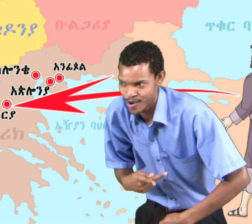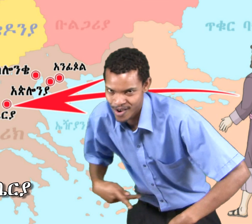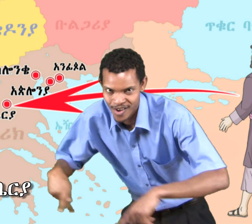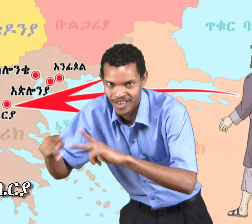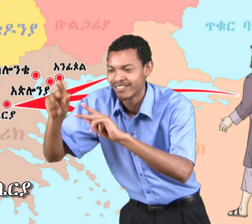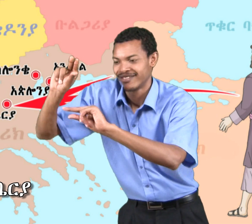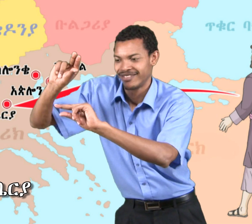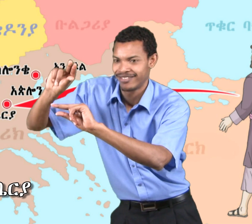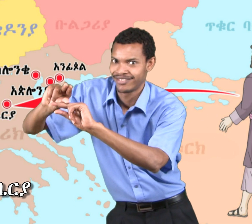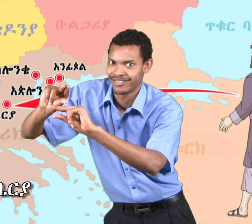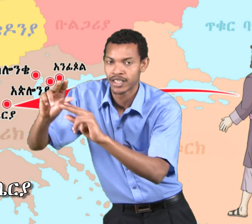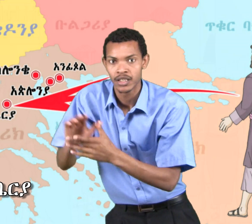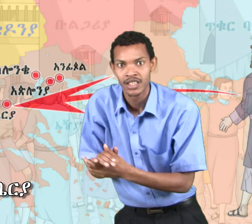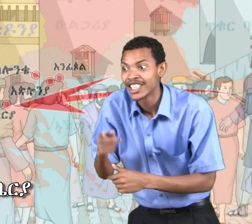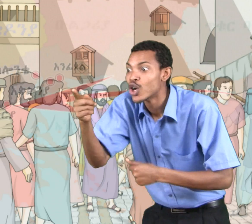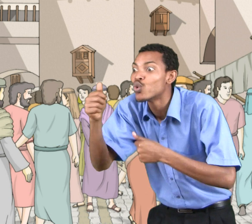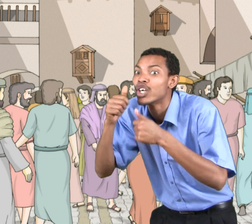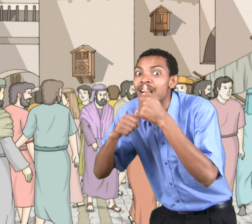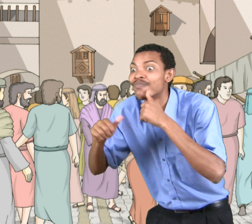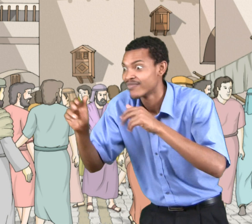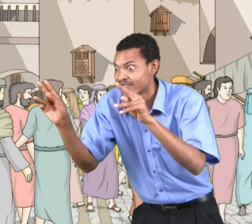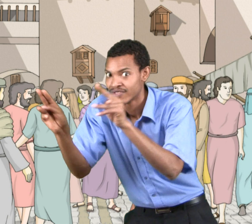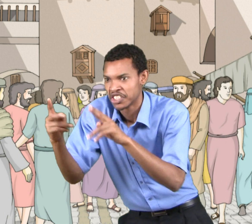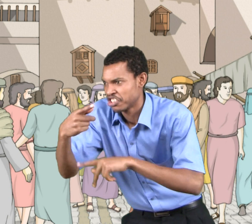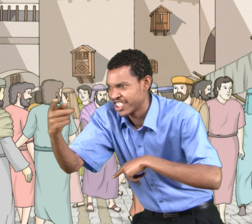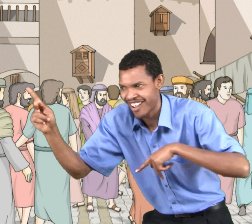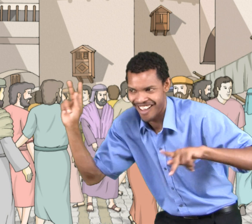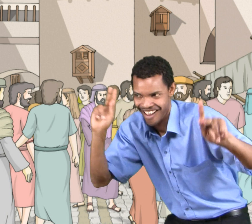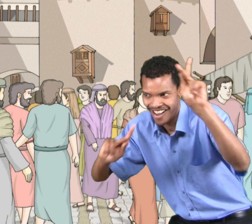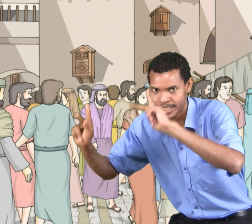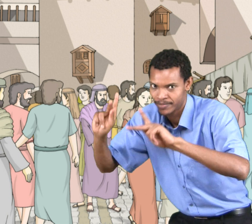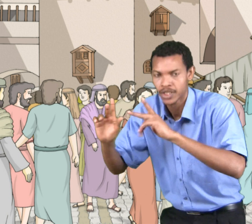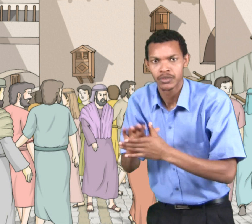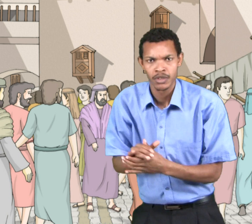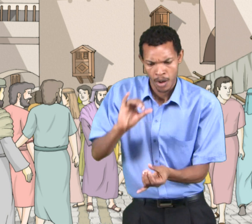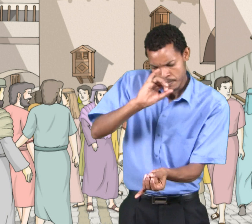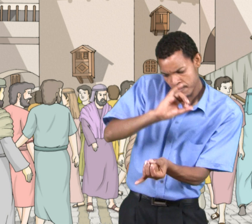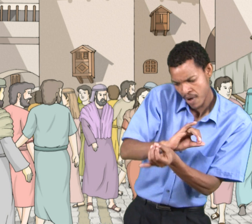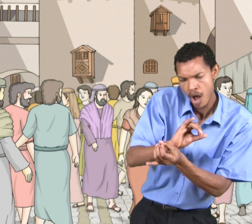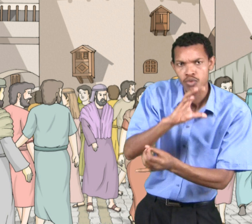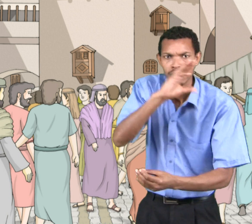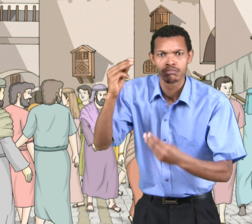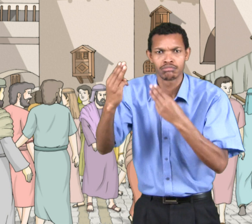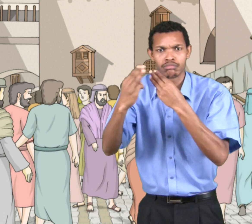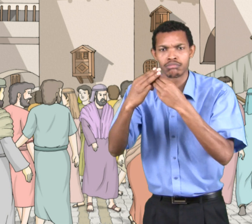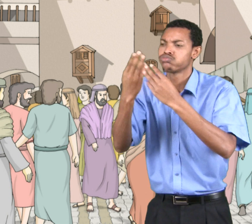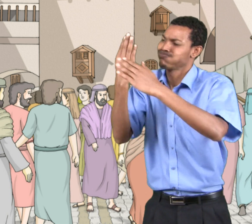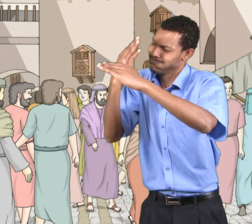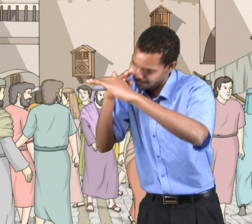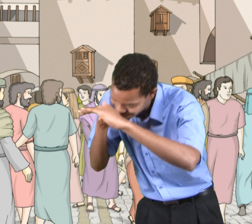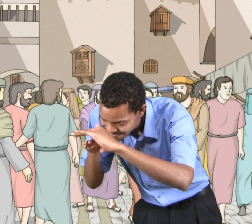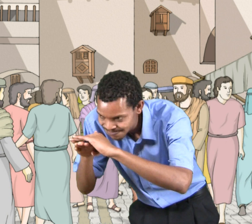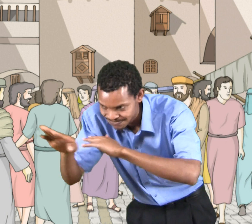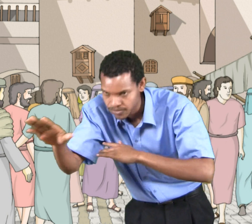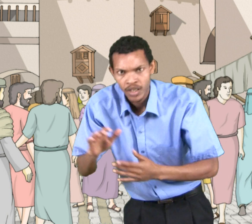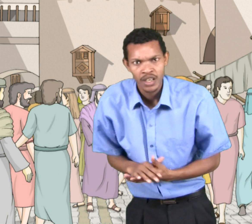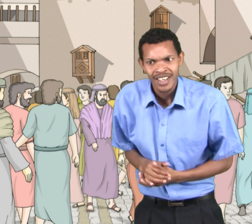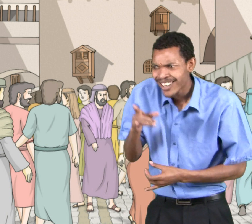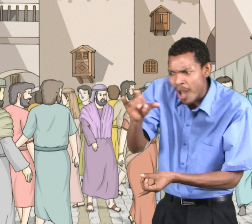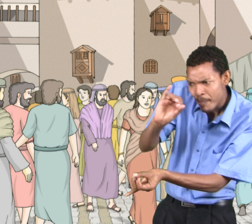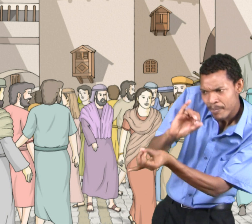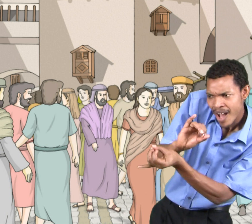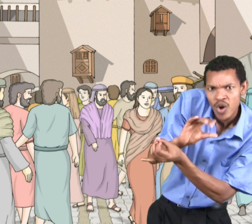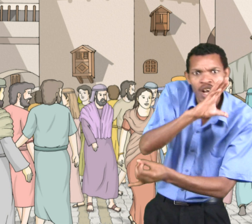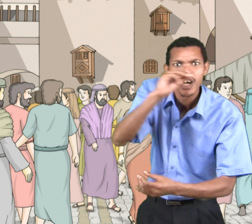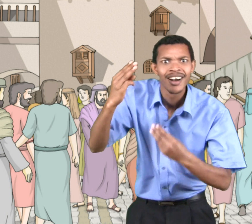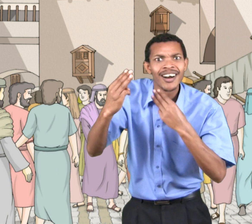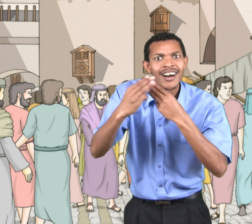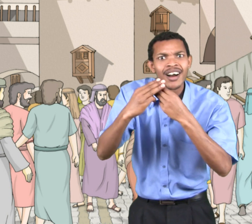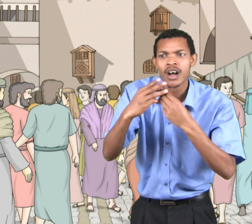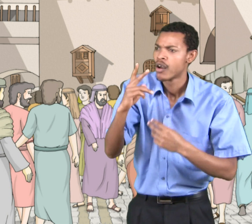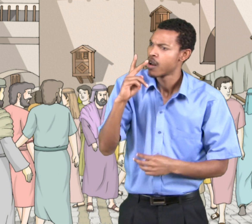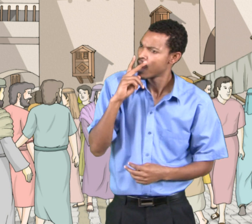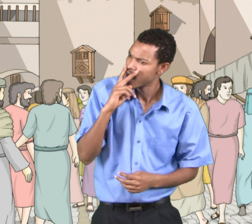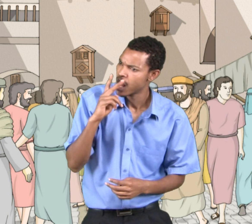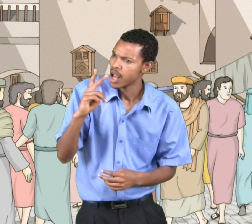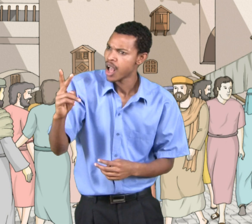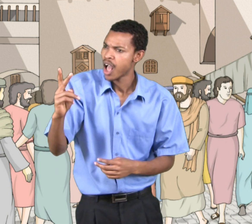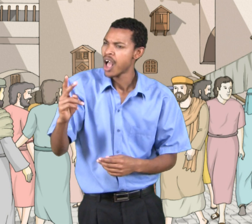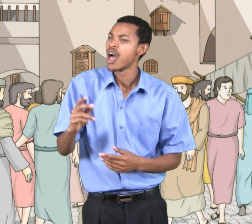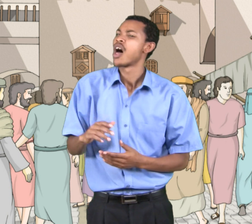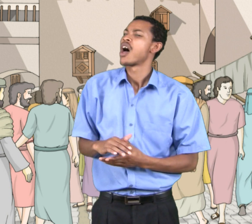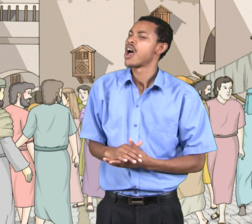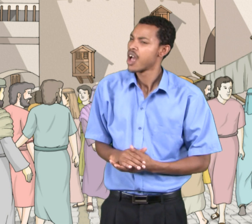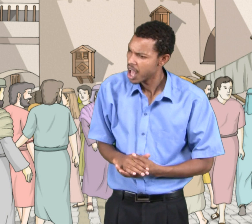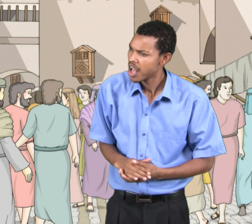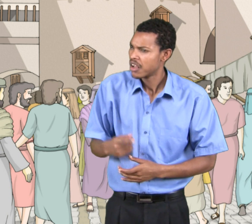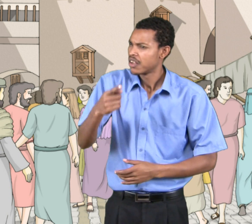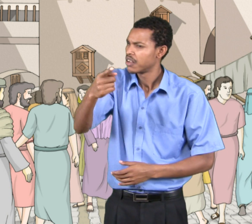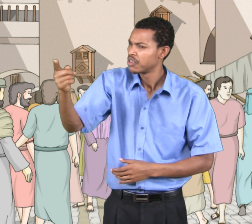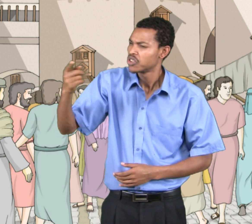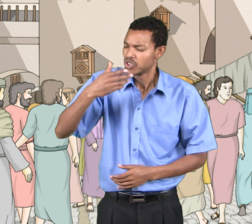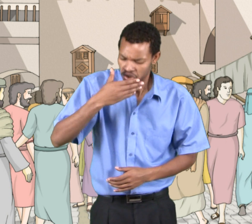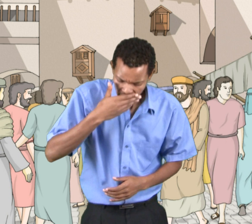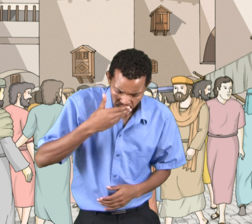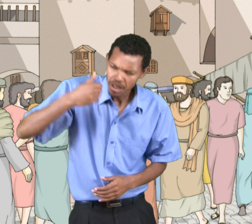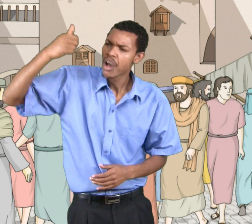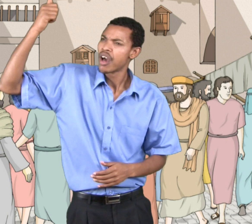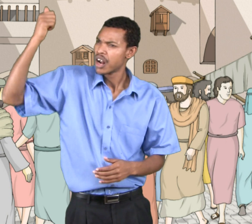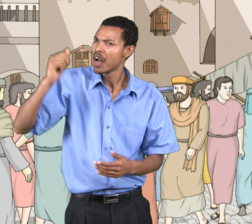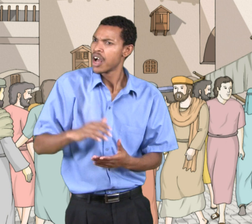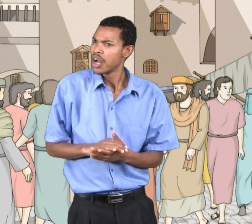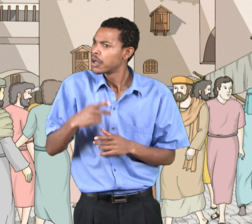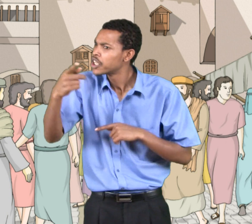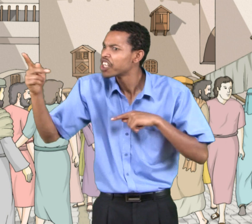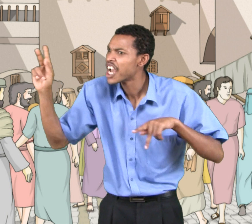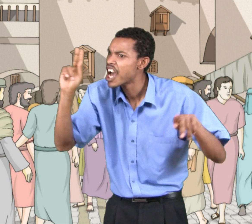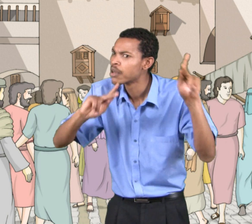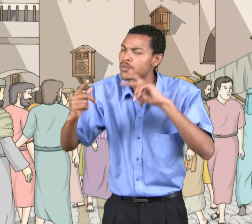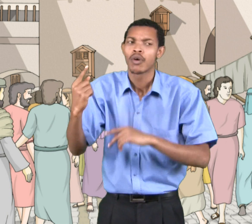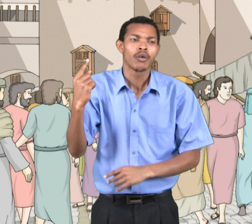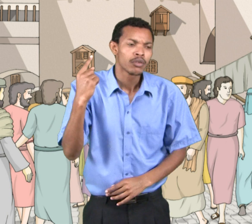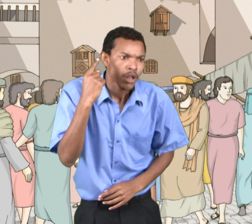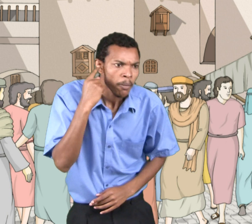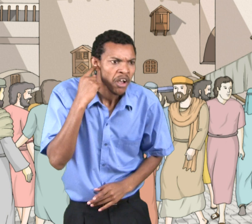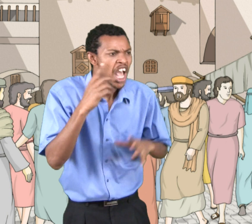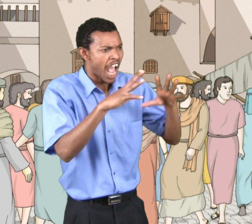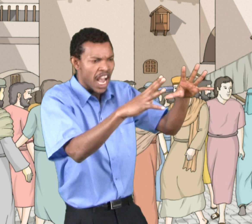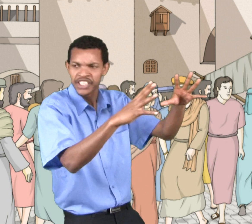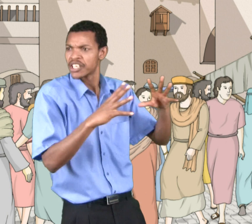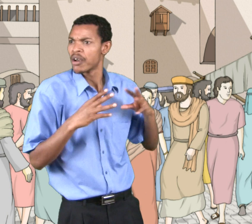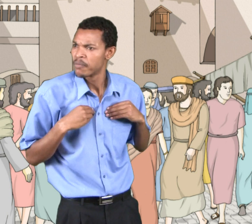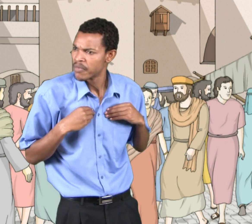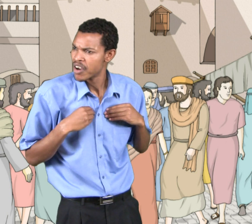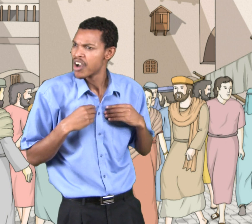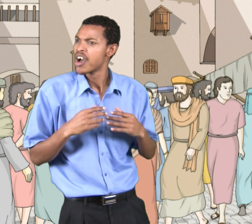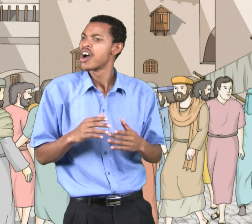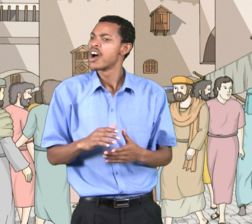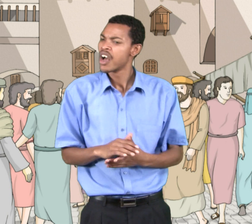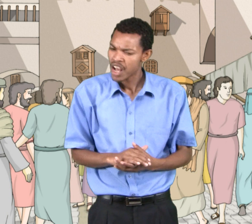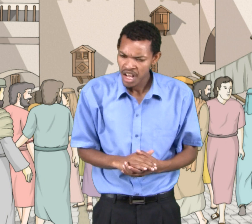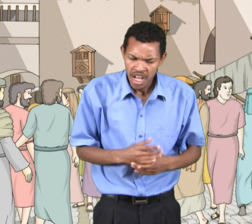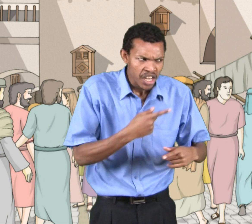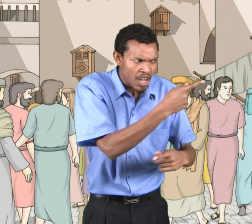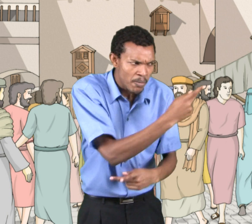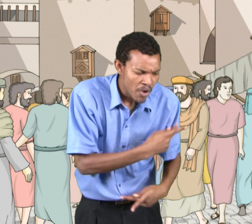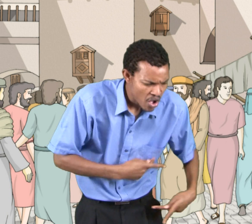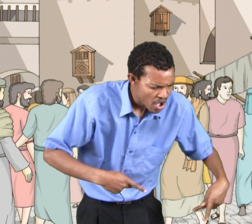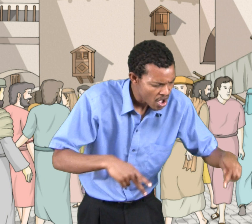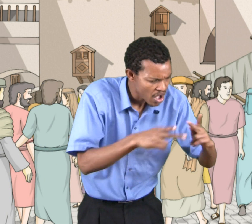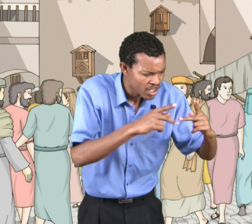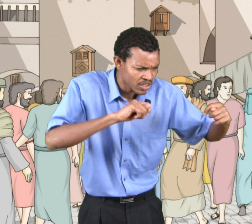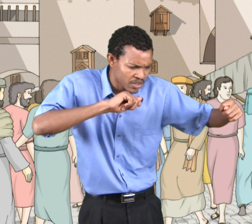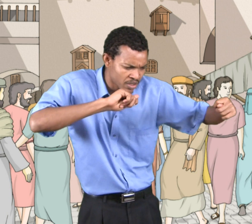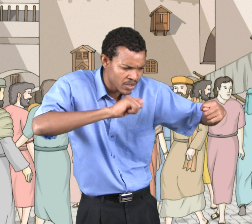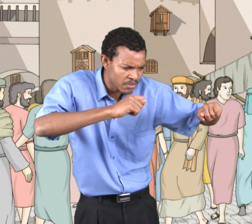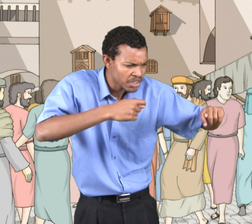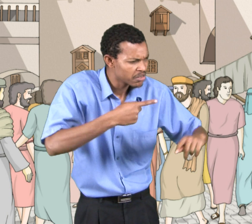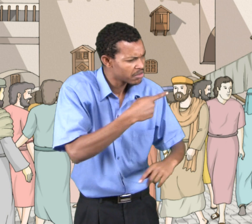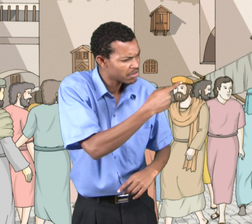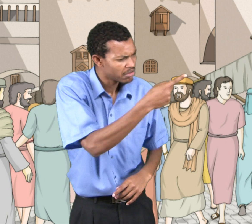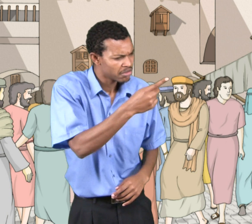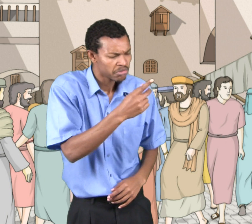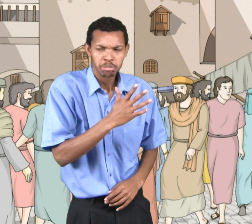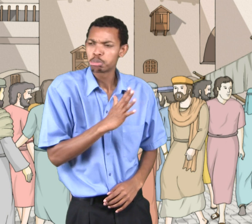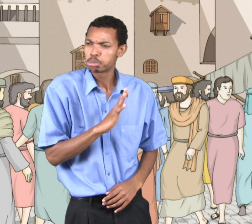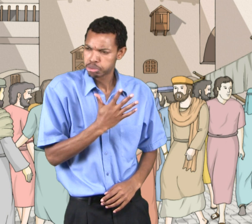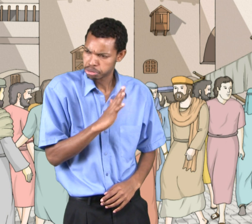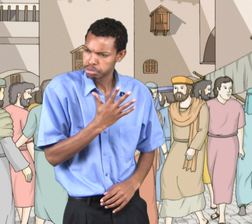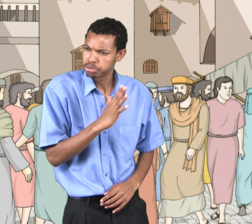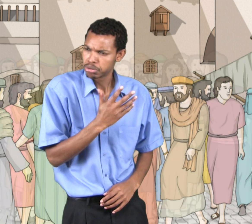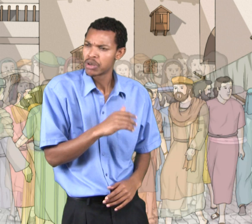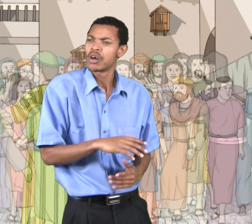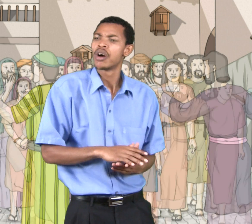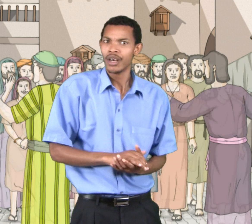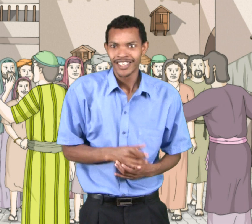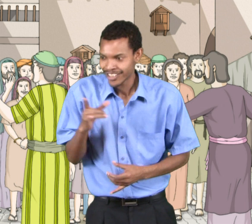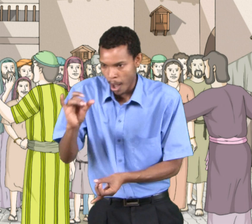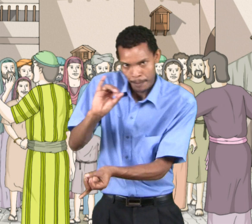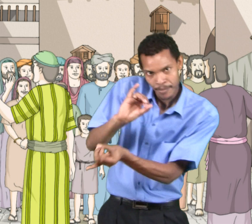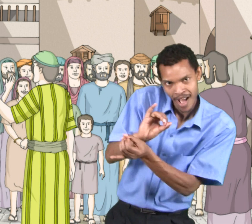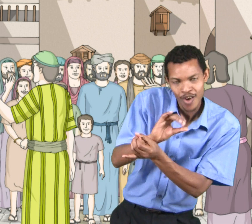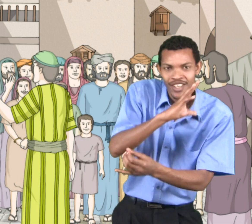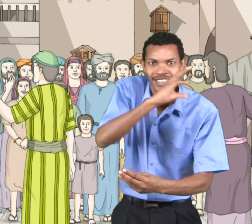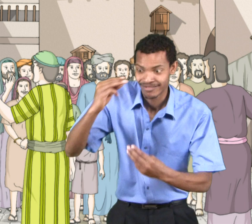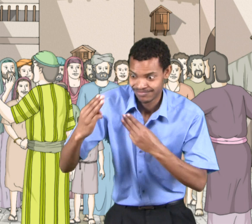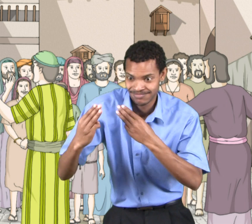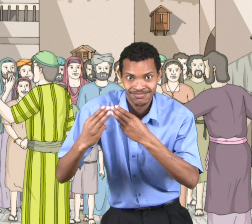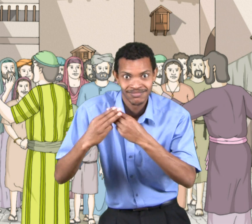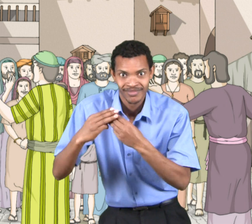On arriving there, they went into the Jewish synagogue.